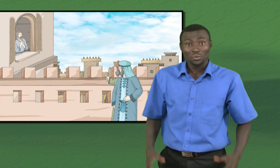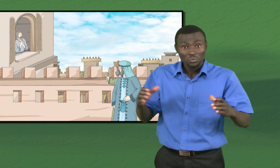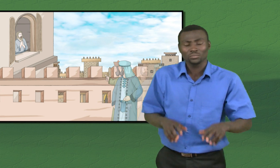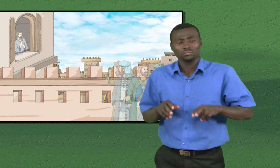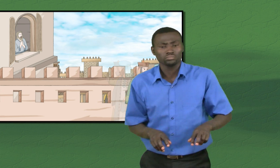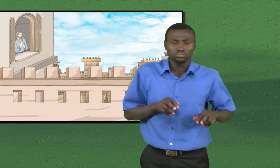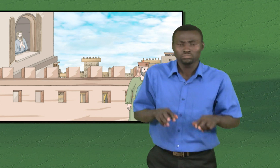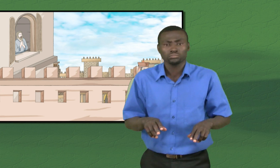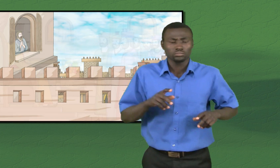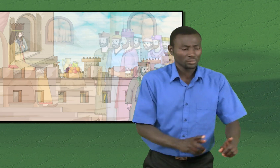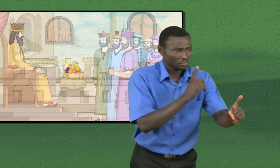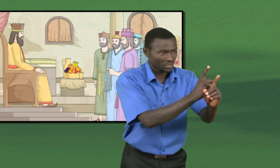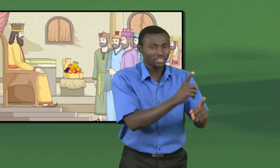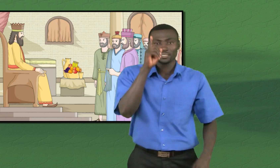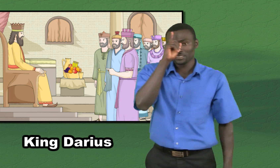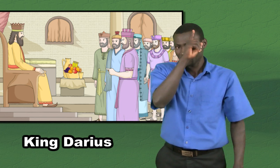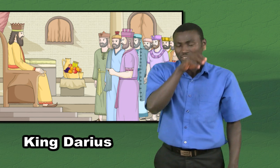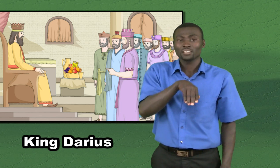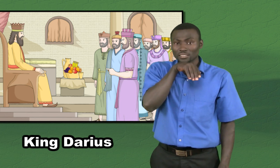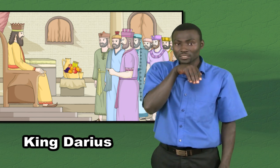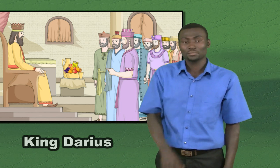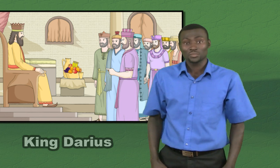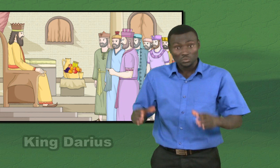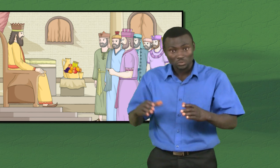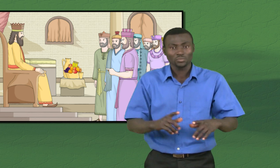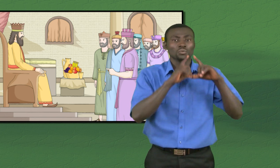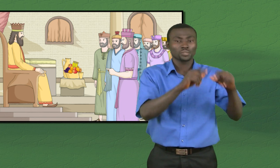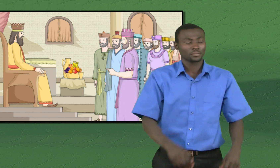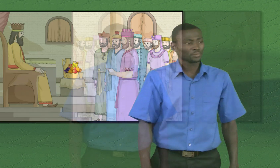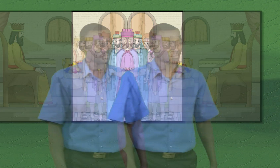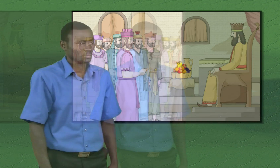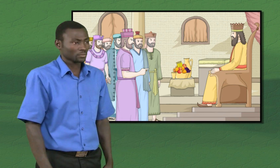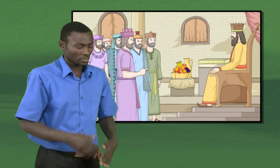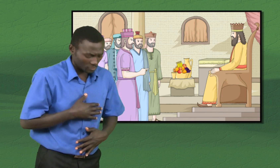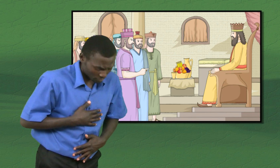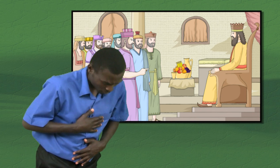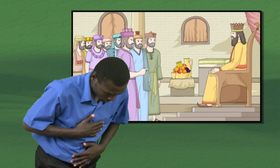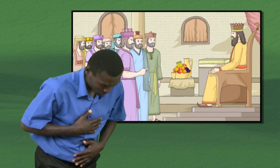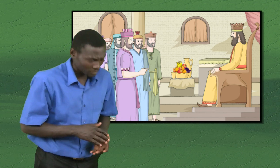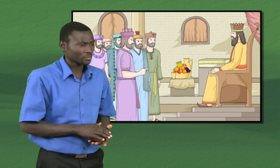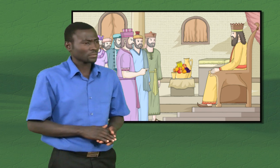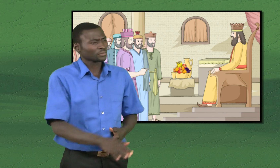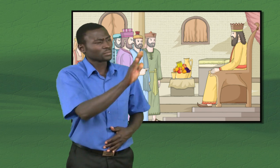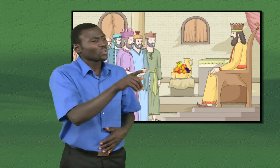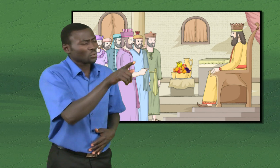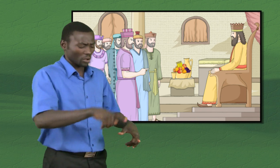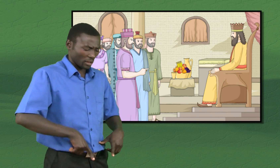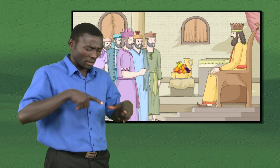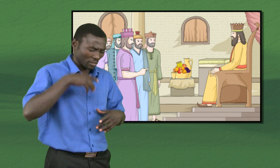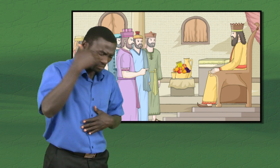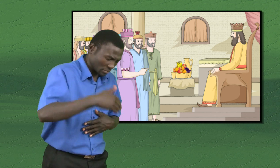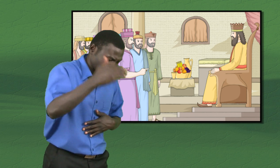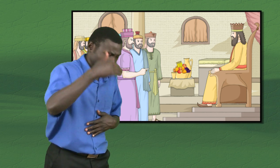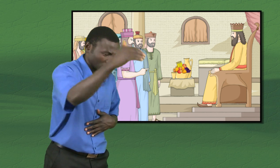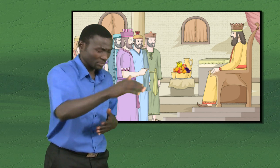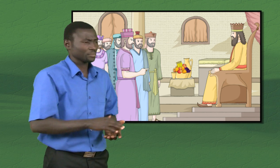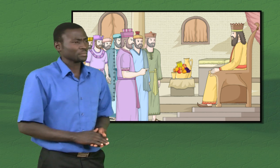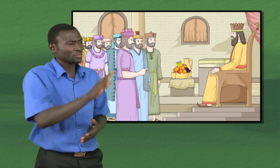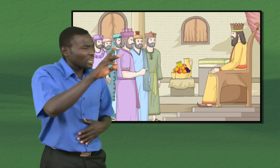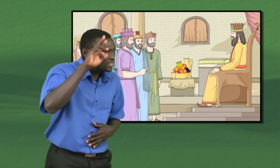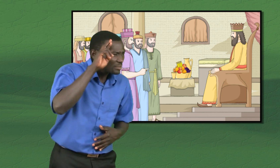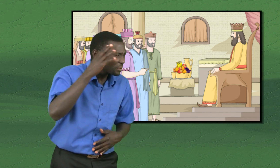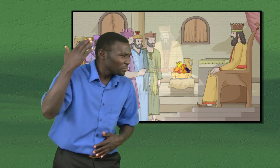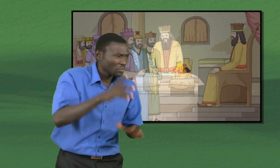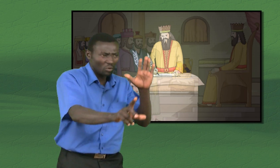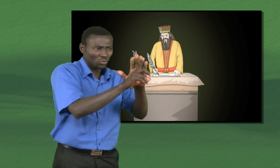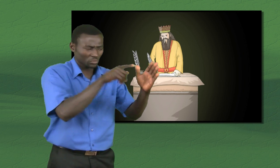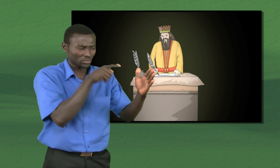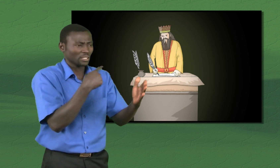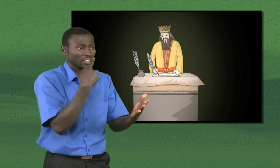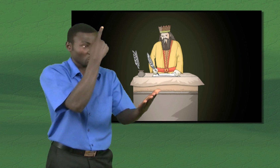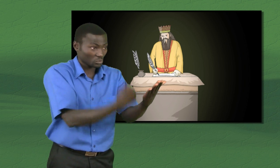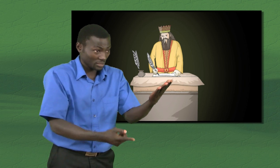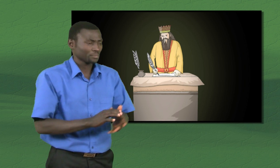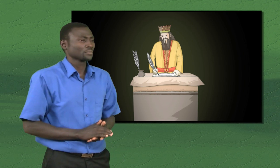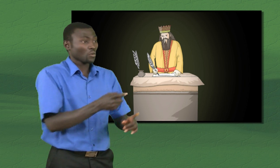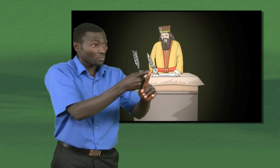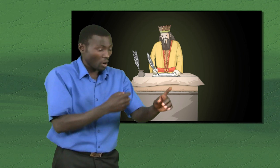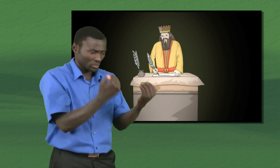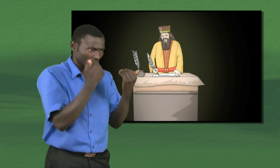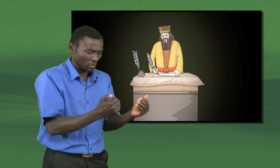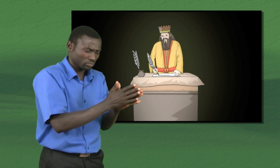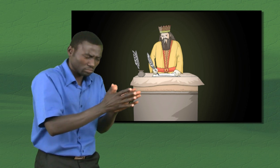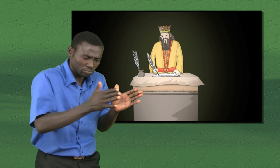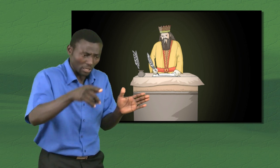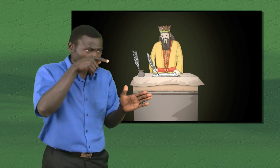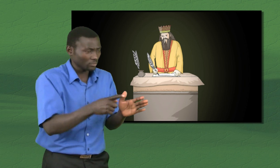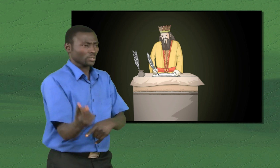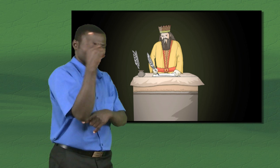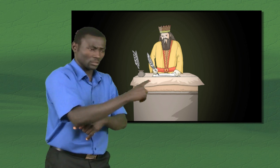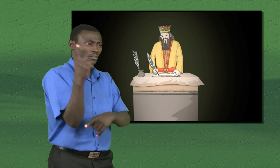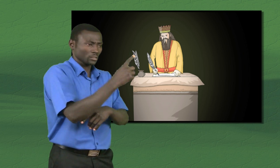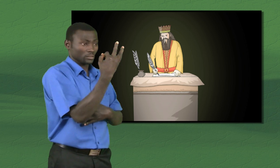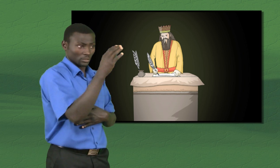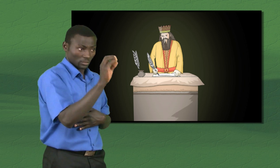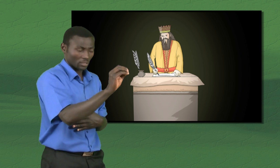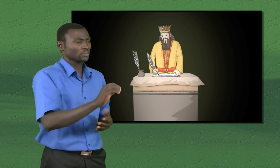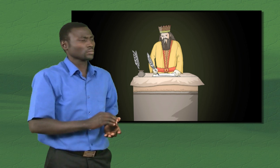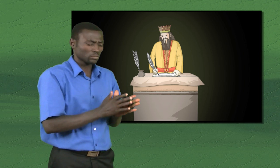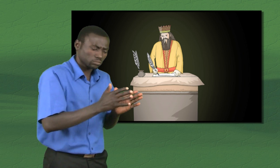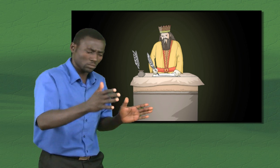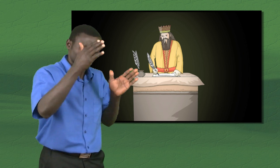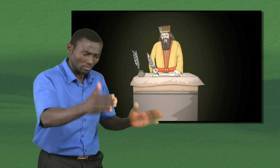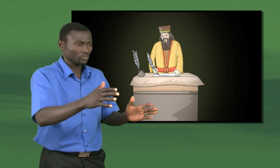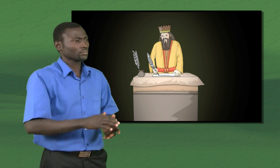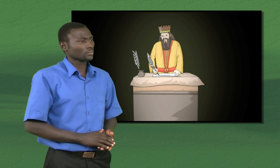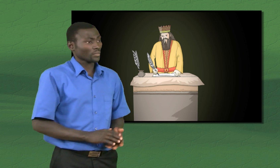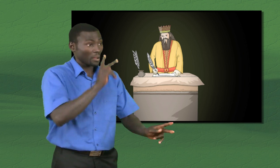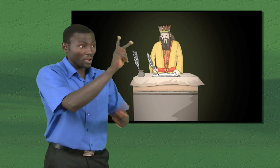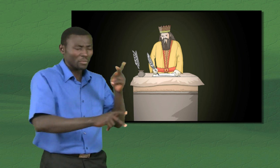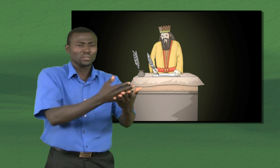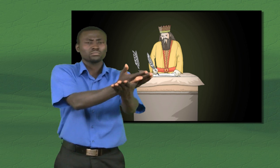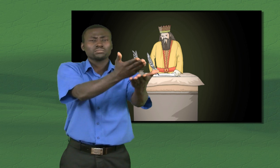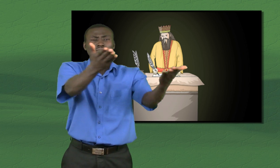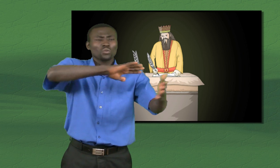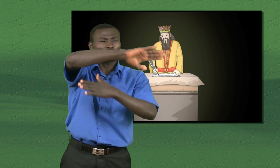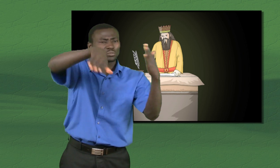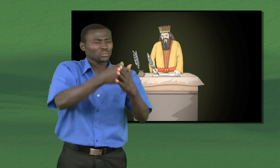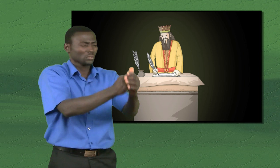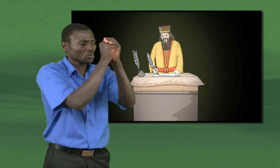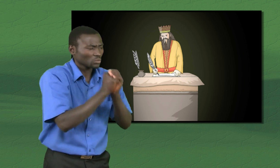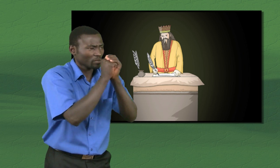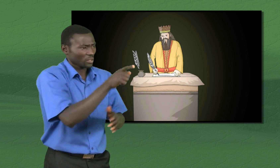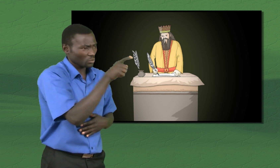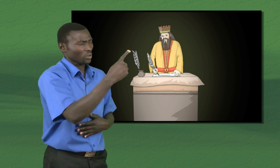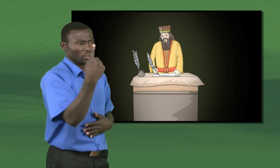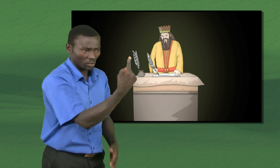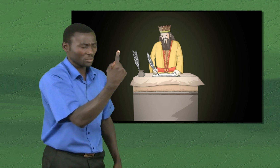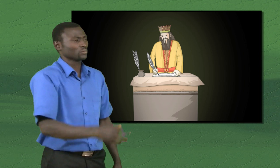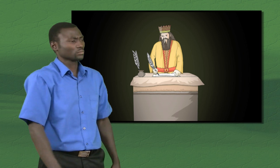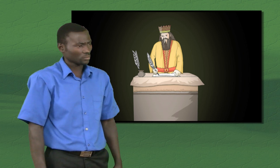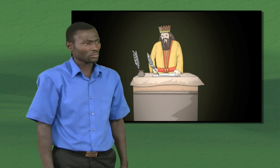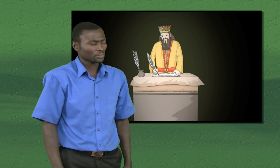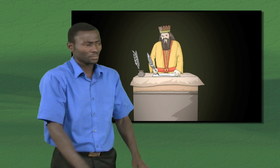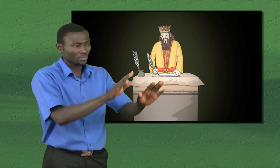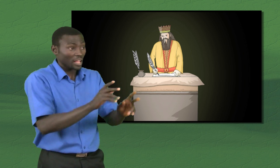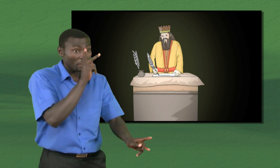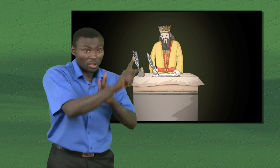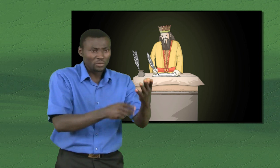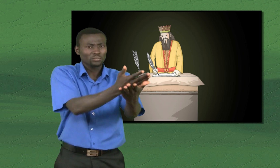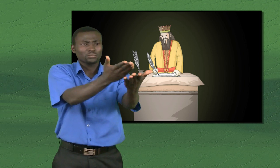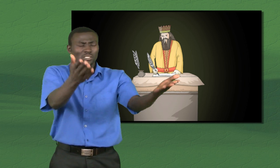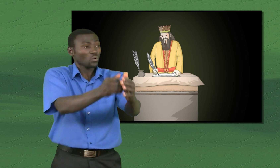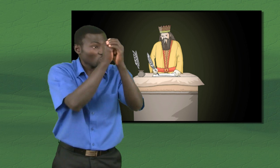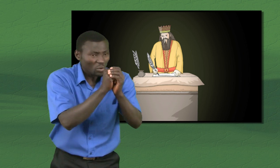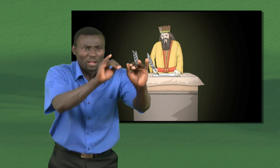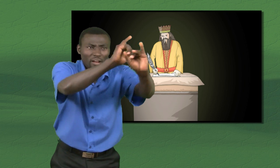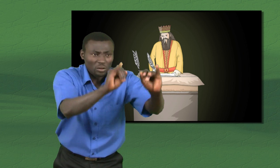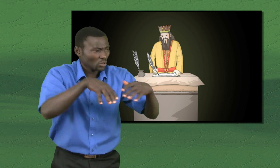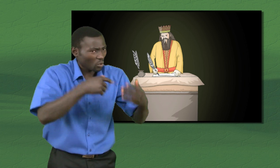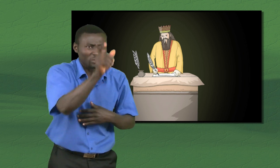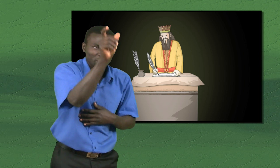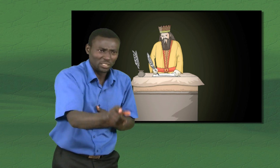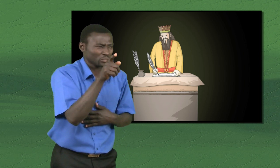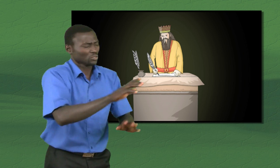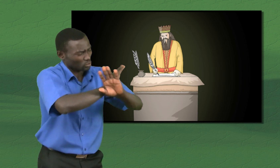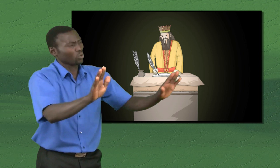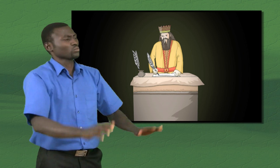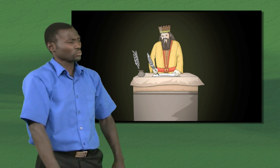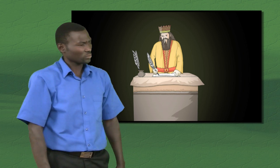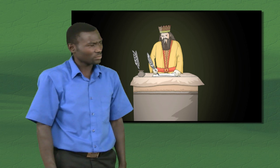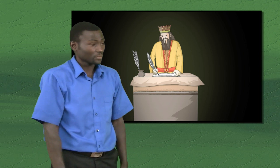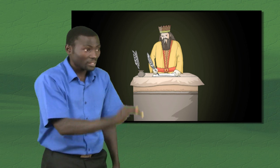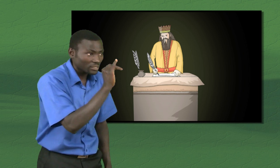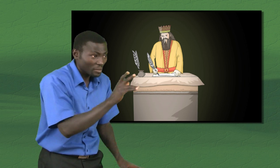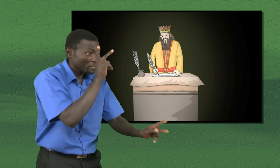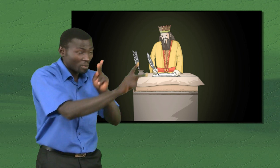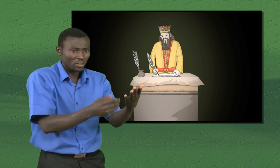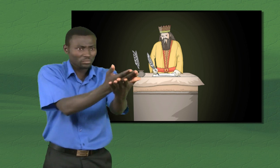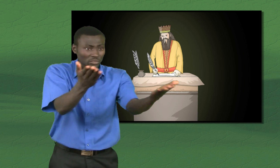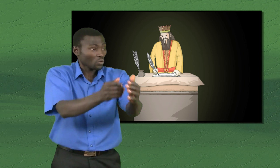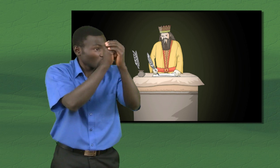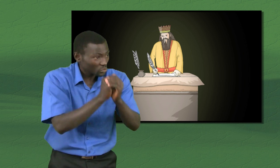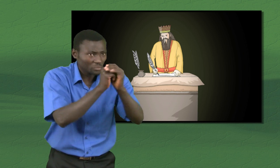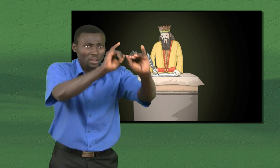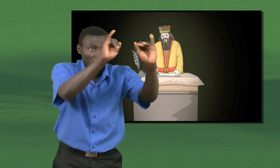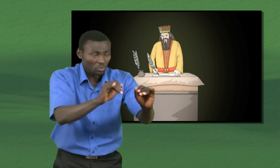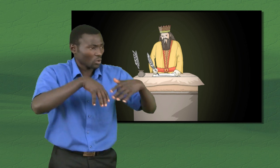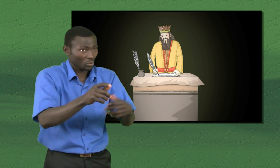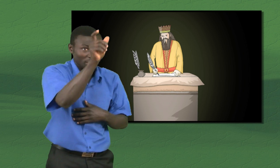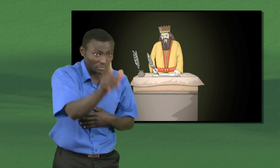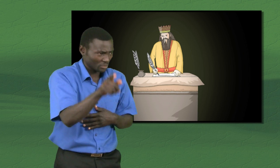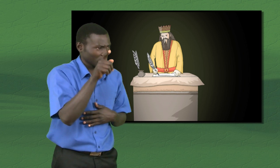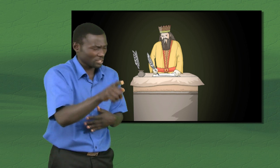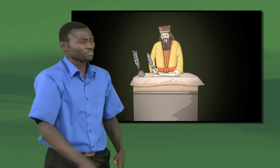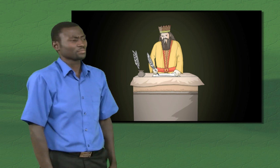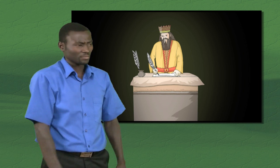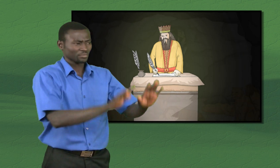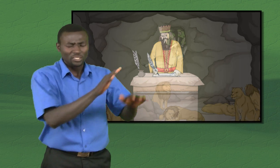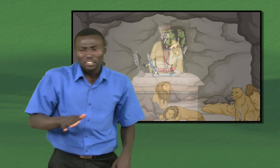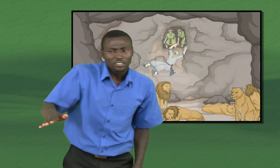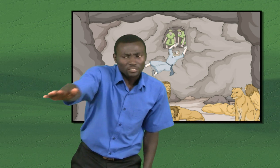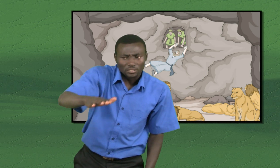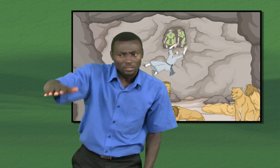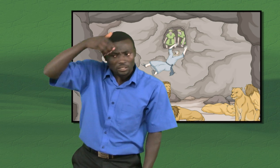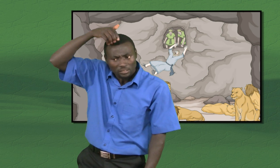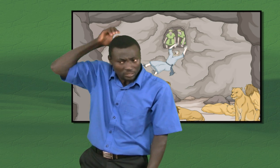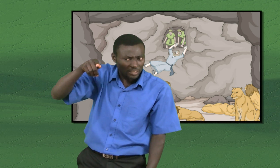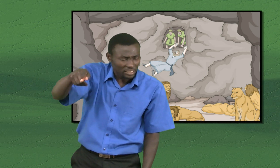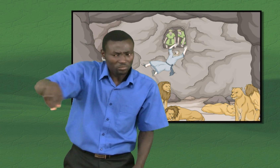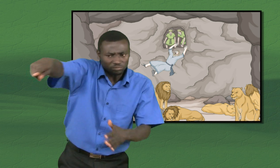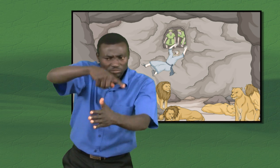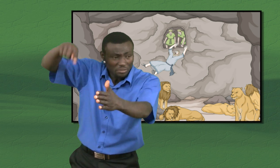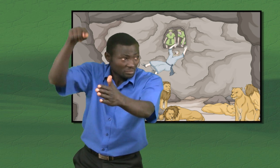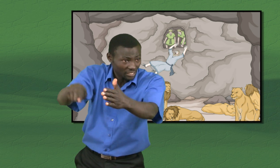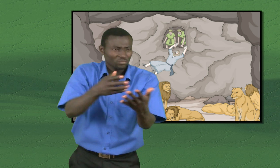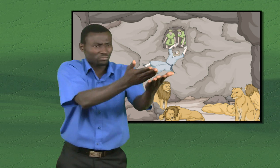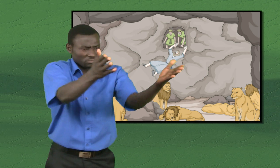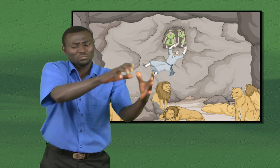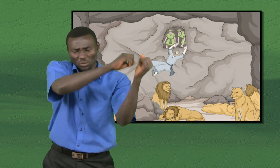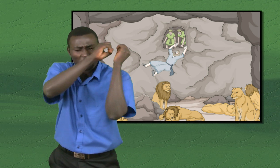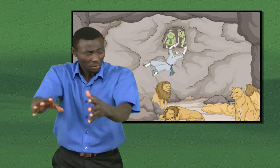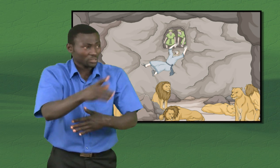So they approached the king and asked about his royal decree: “Did you not sign a decree that for thirty days any man who petitions any god or man except you, O king, will be thrown into the den of lions?”